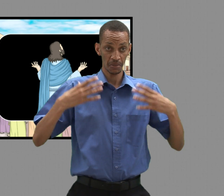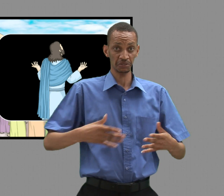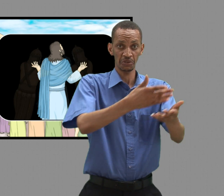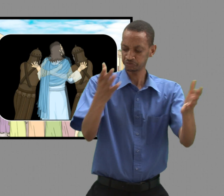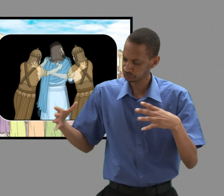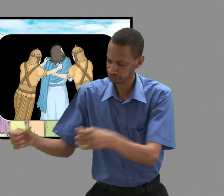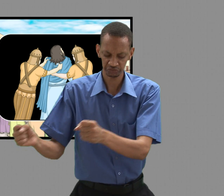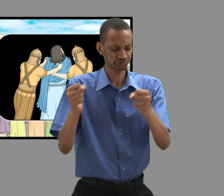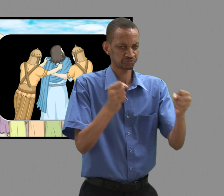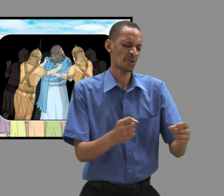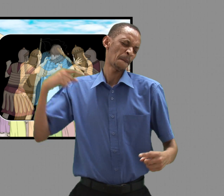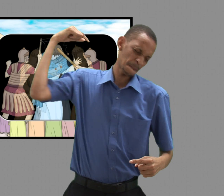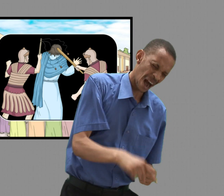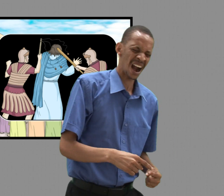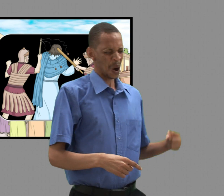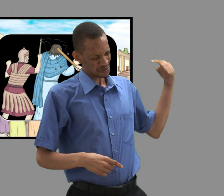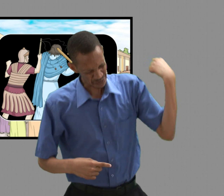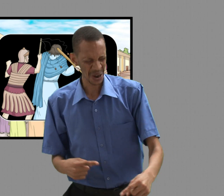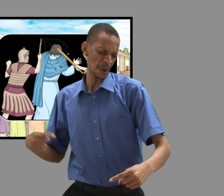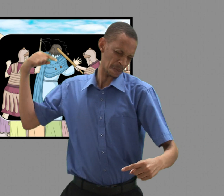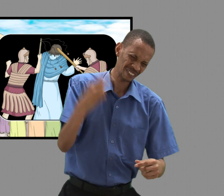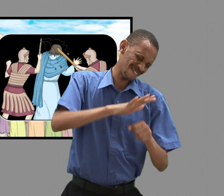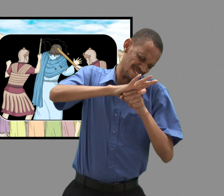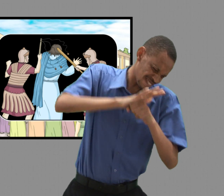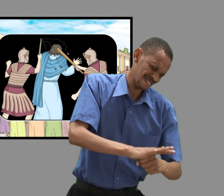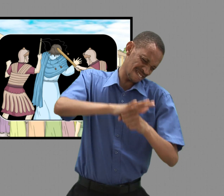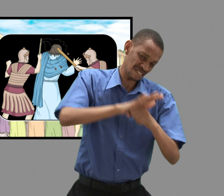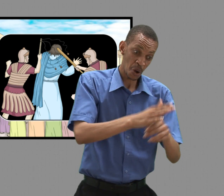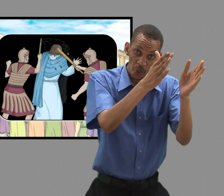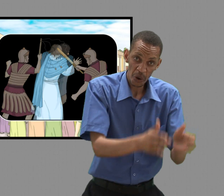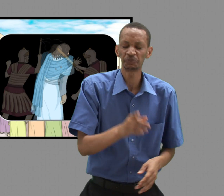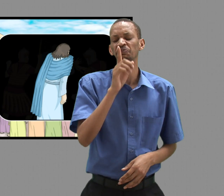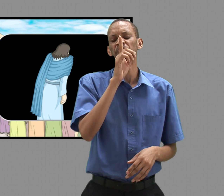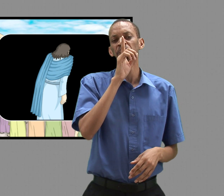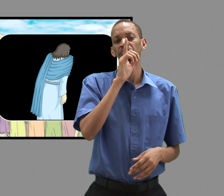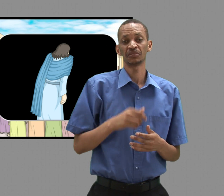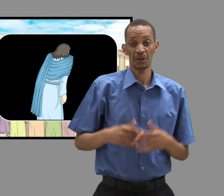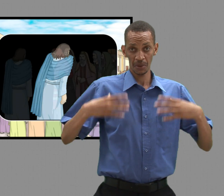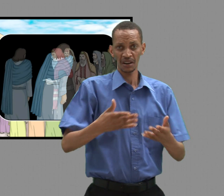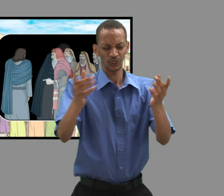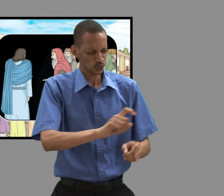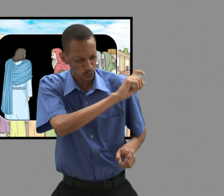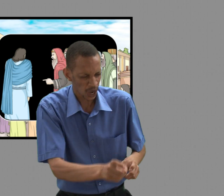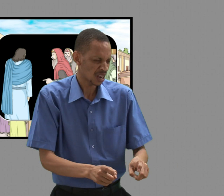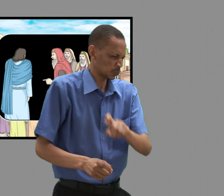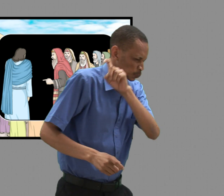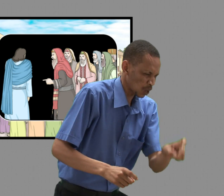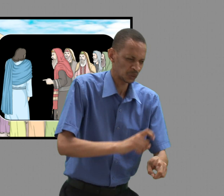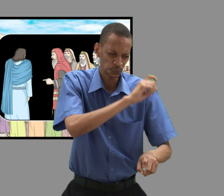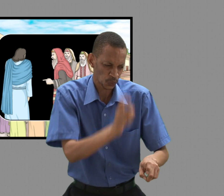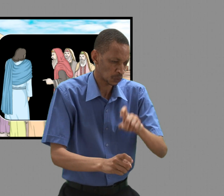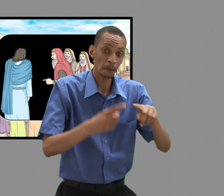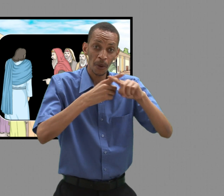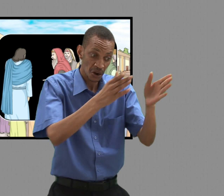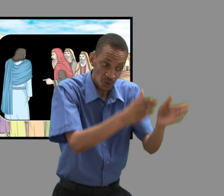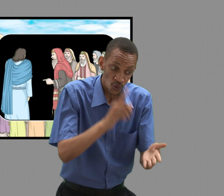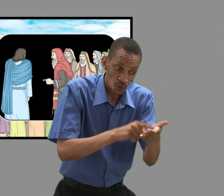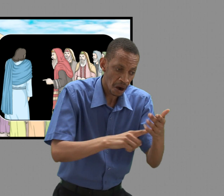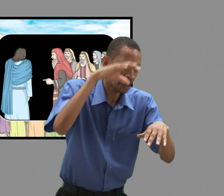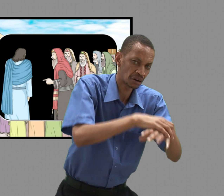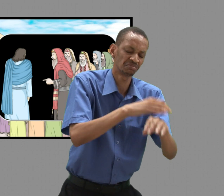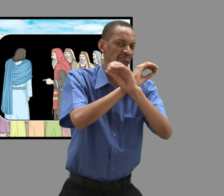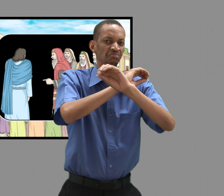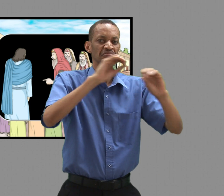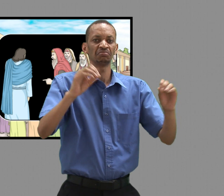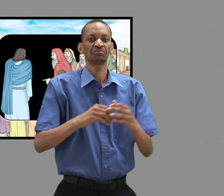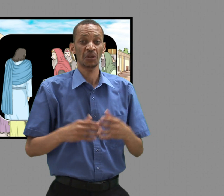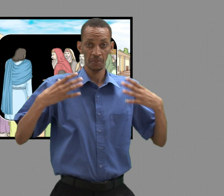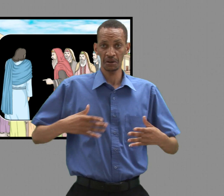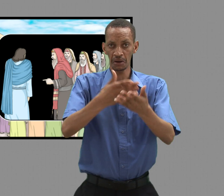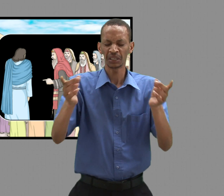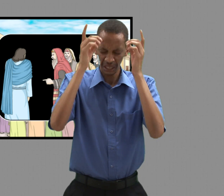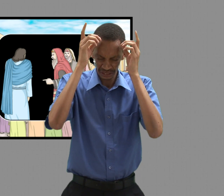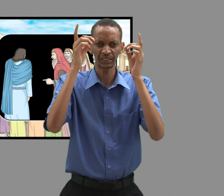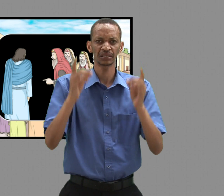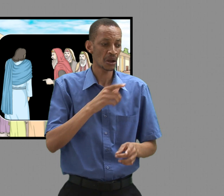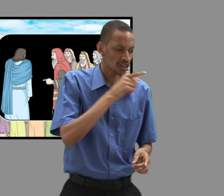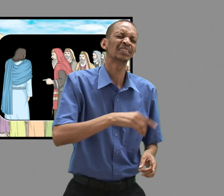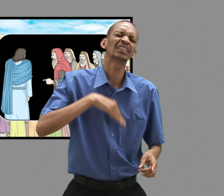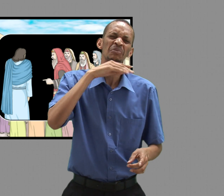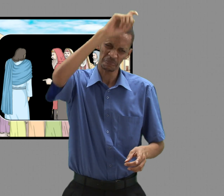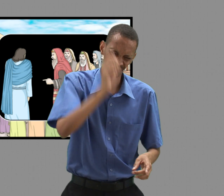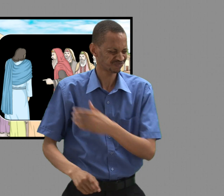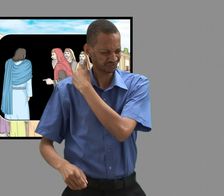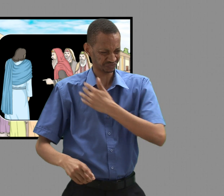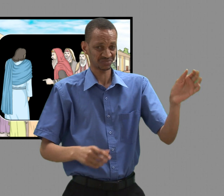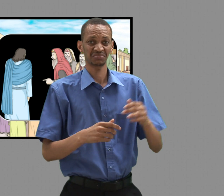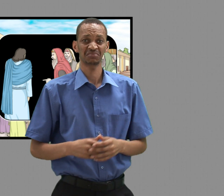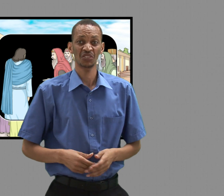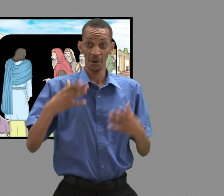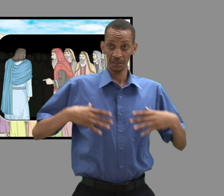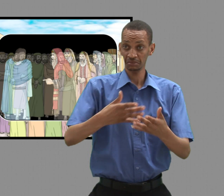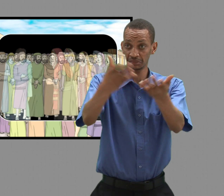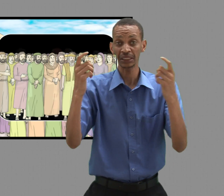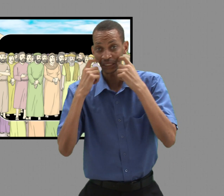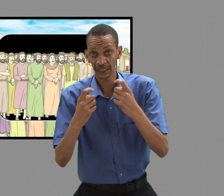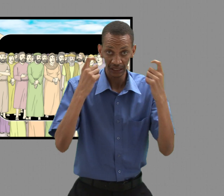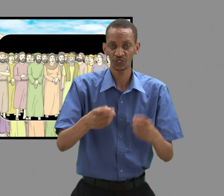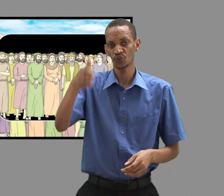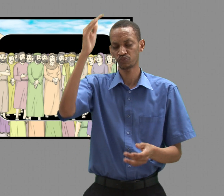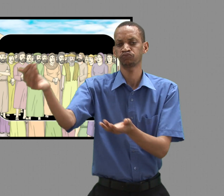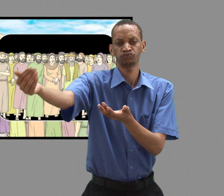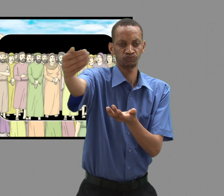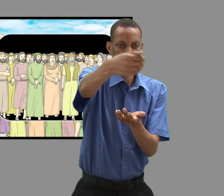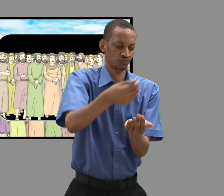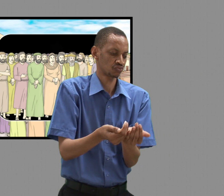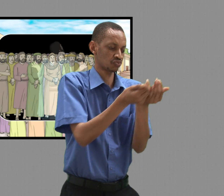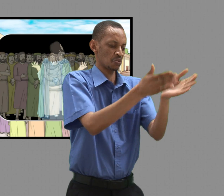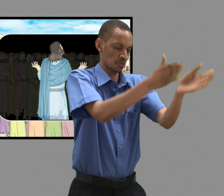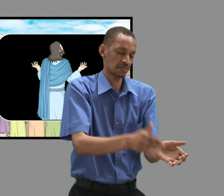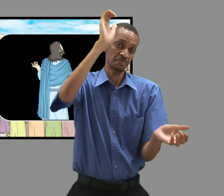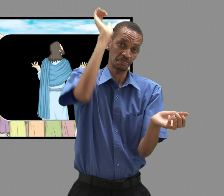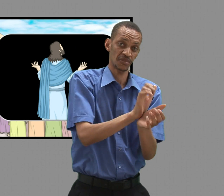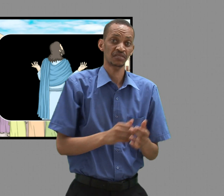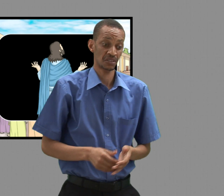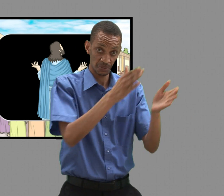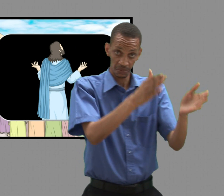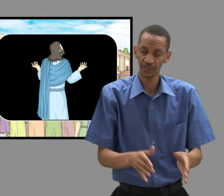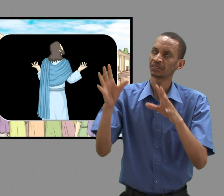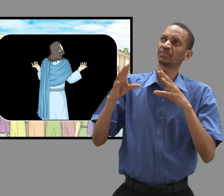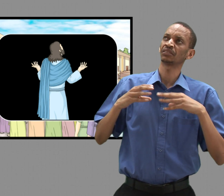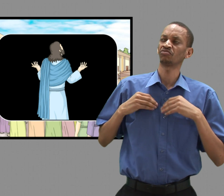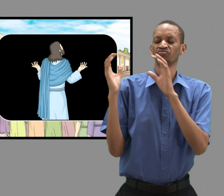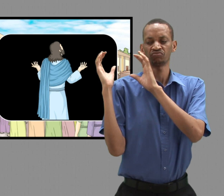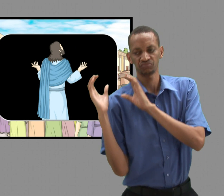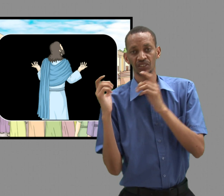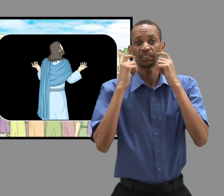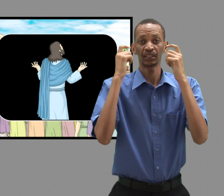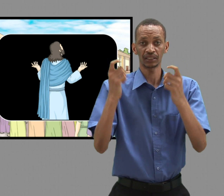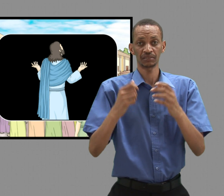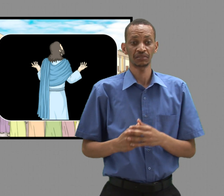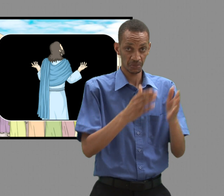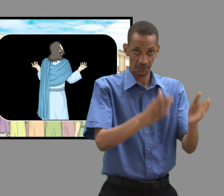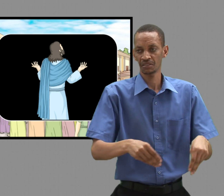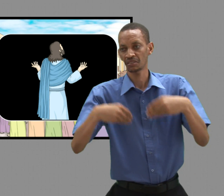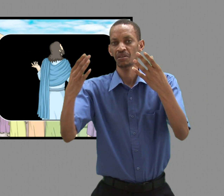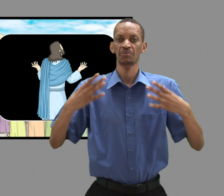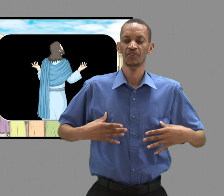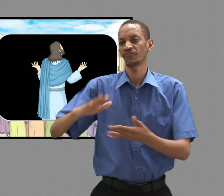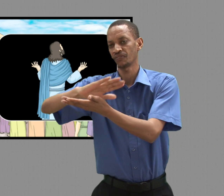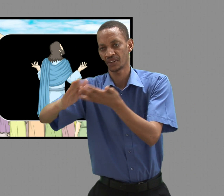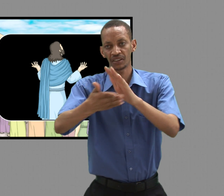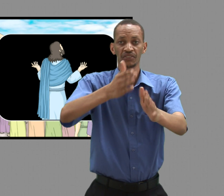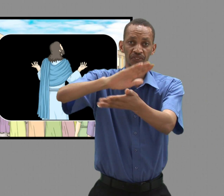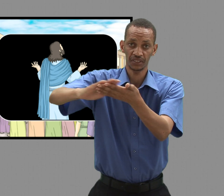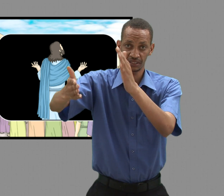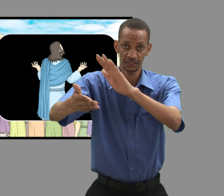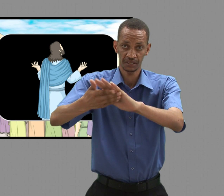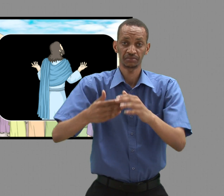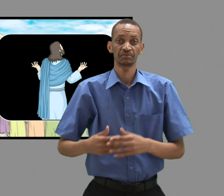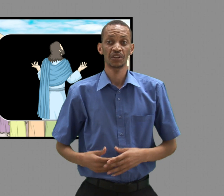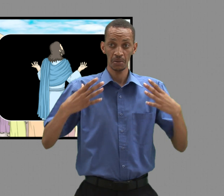He was led like a lamb to the slaughter, and as a sheep before her shearers is silent, so He did not open His mouth.